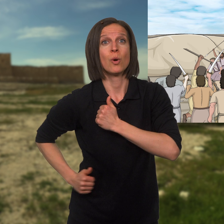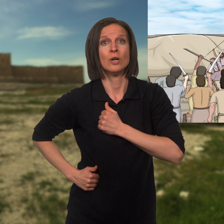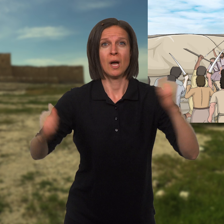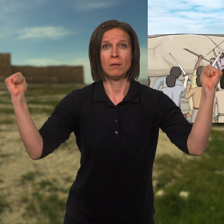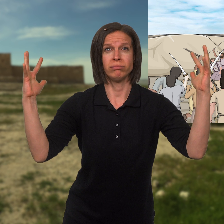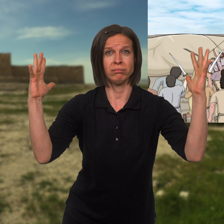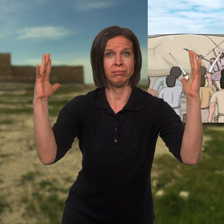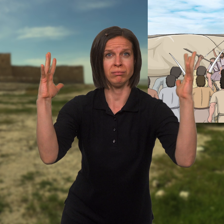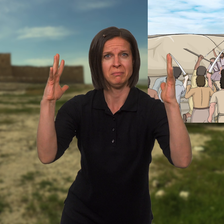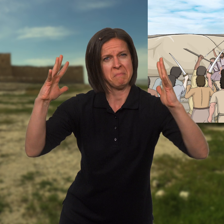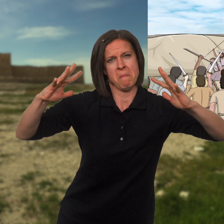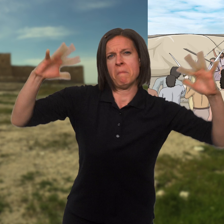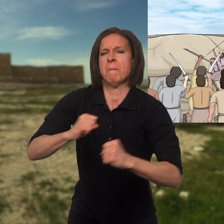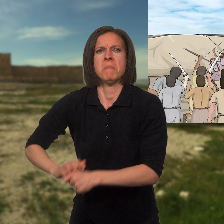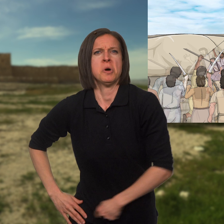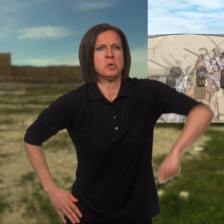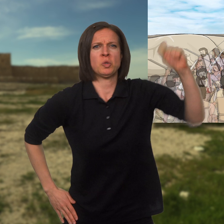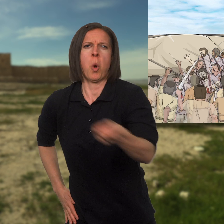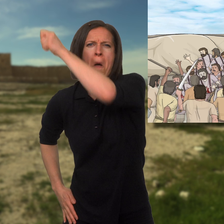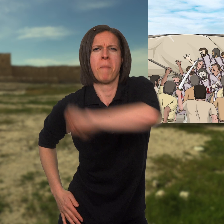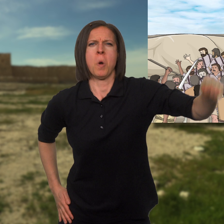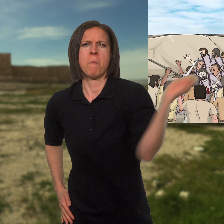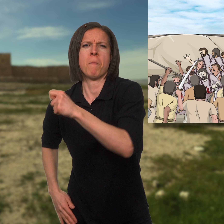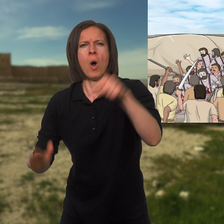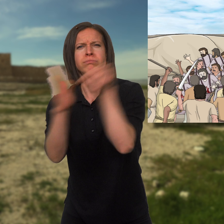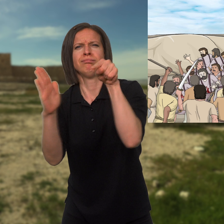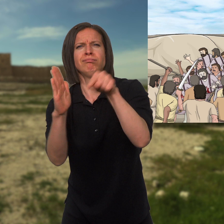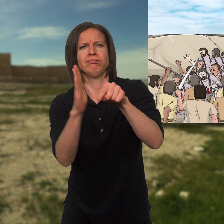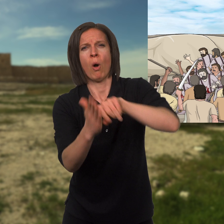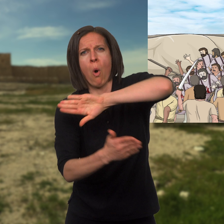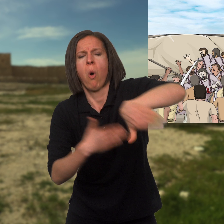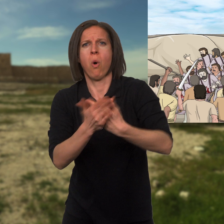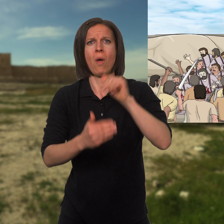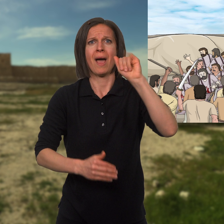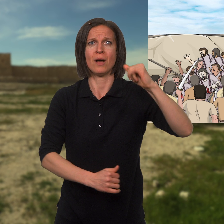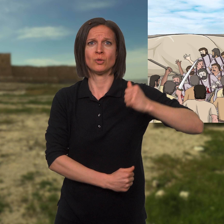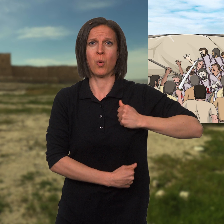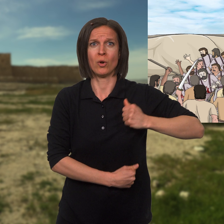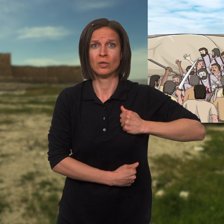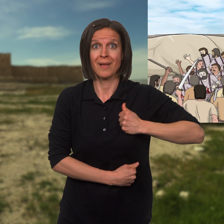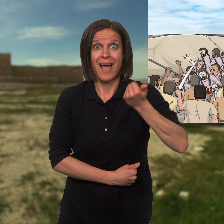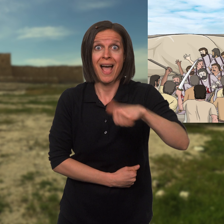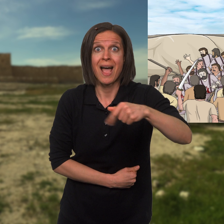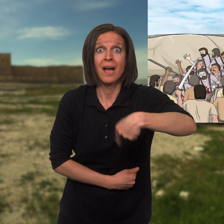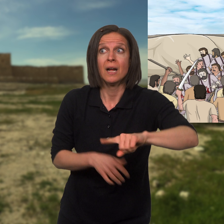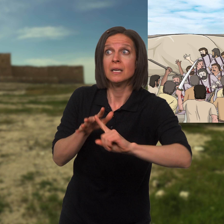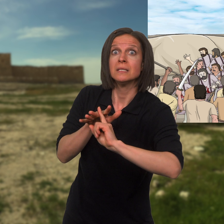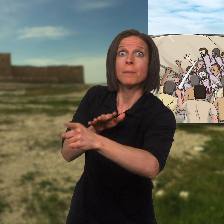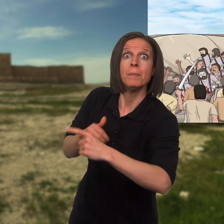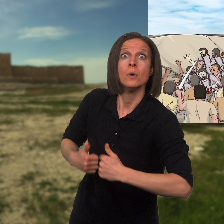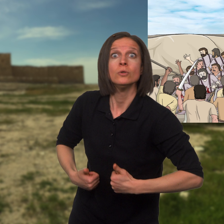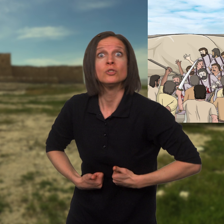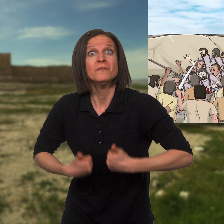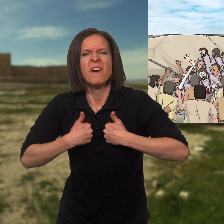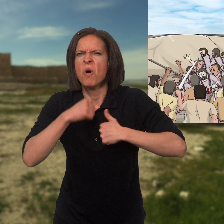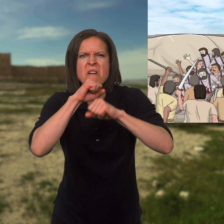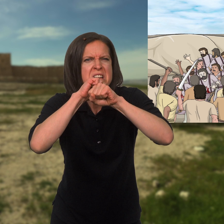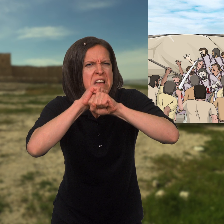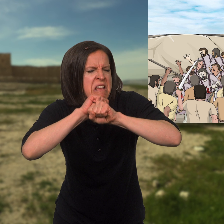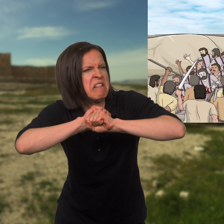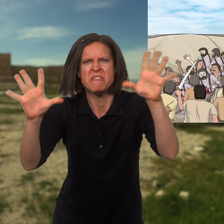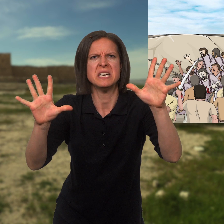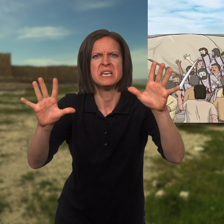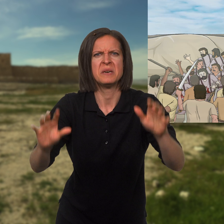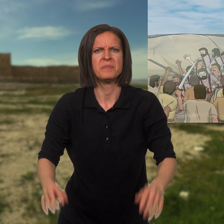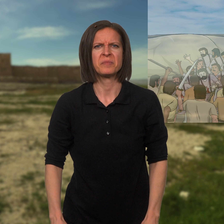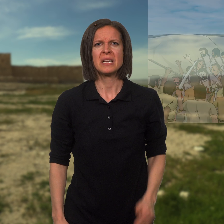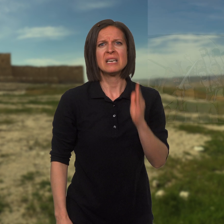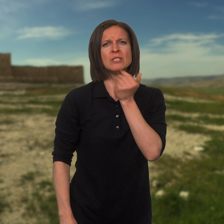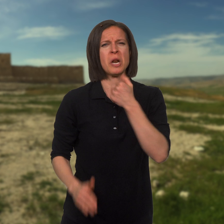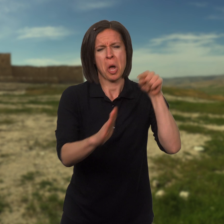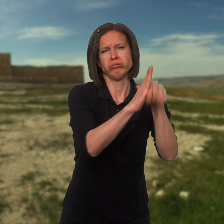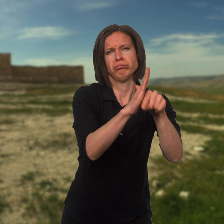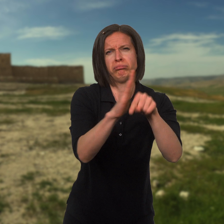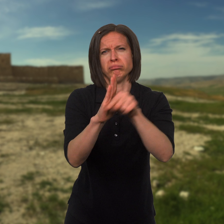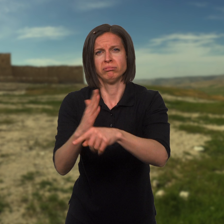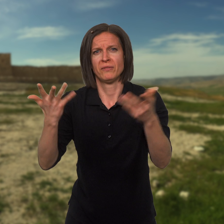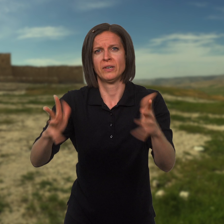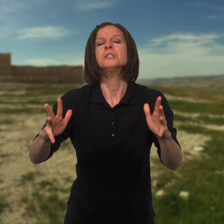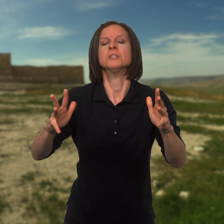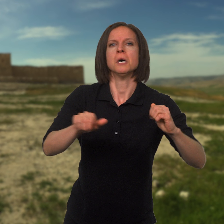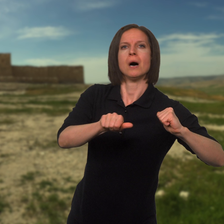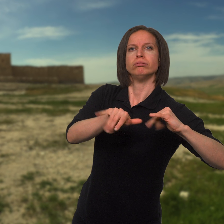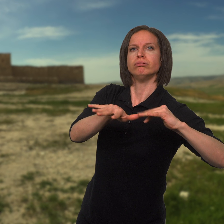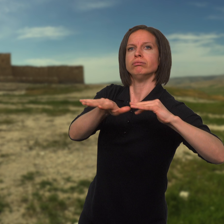But they took the king of Ai alive and brought him to Joshua.